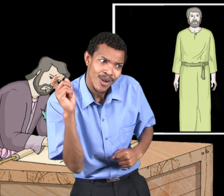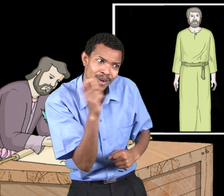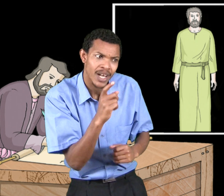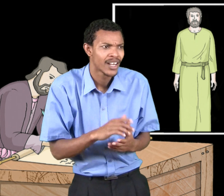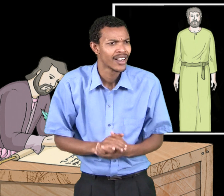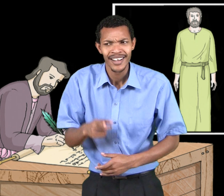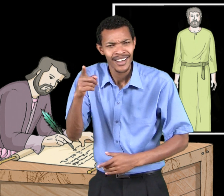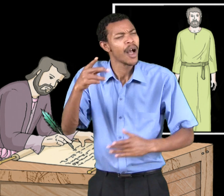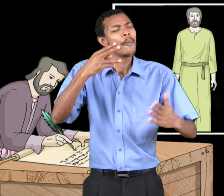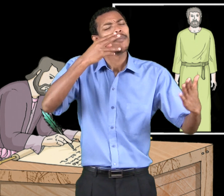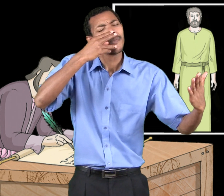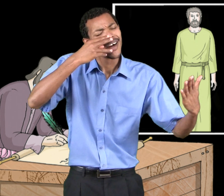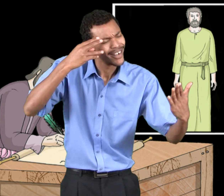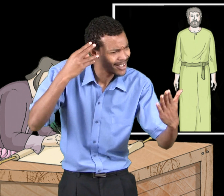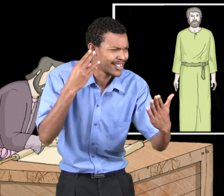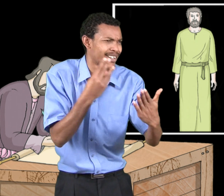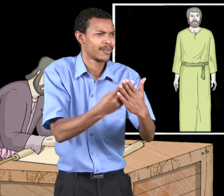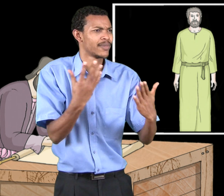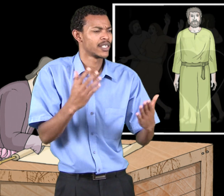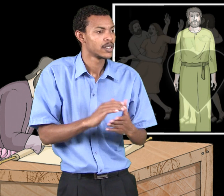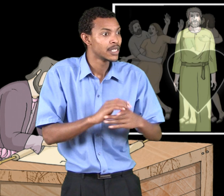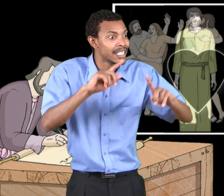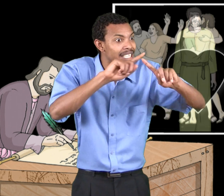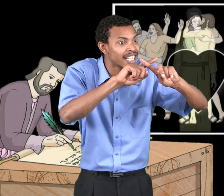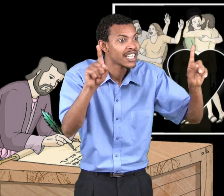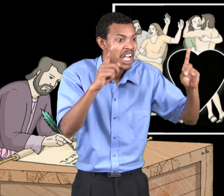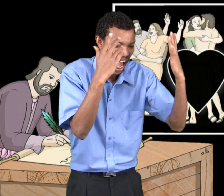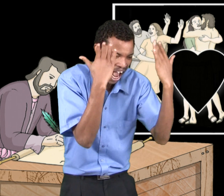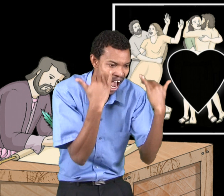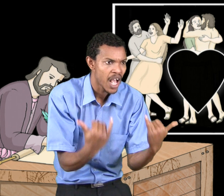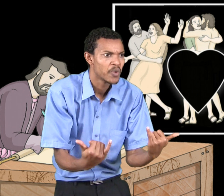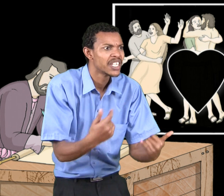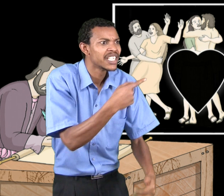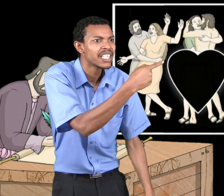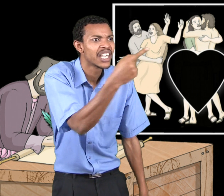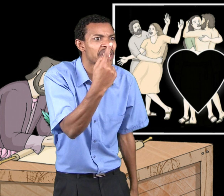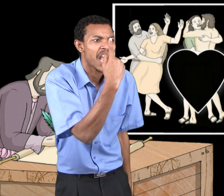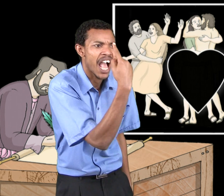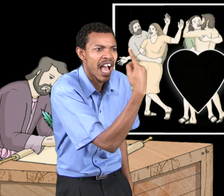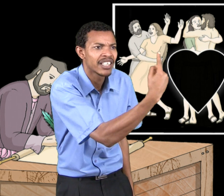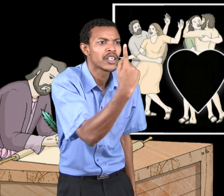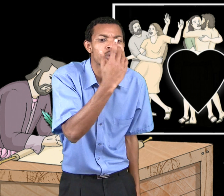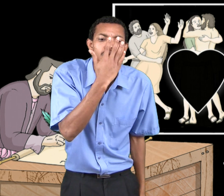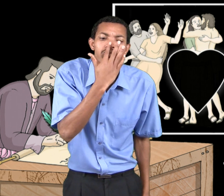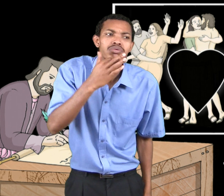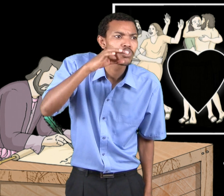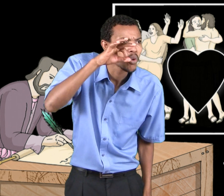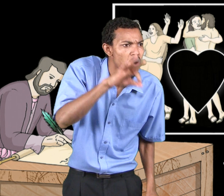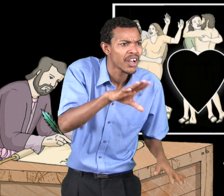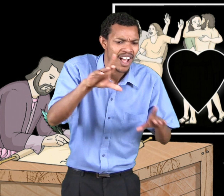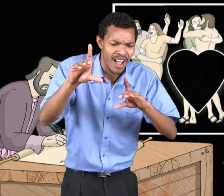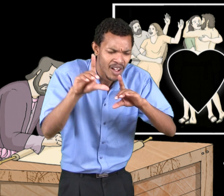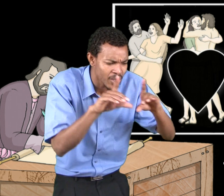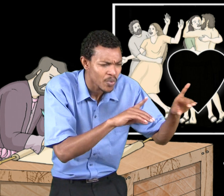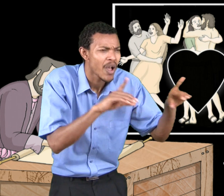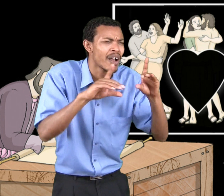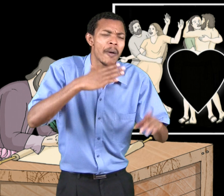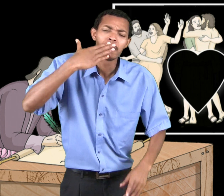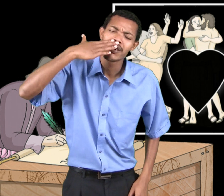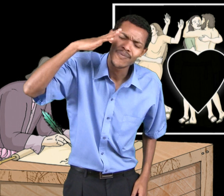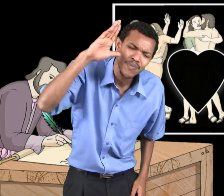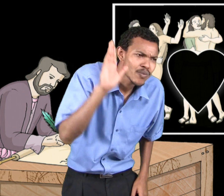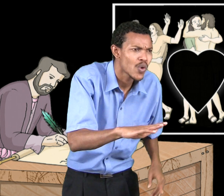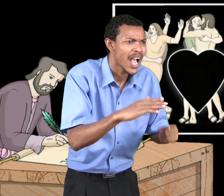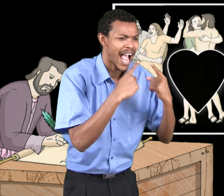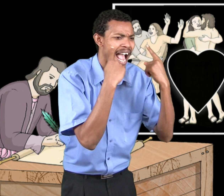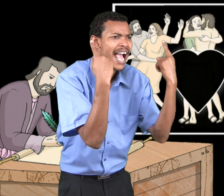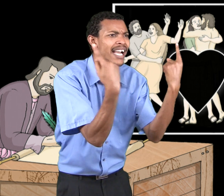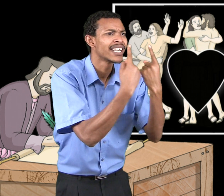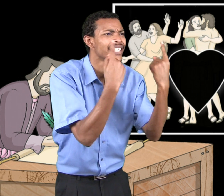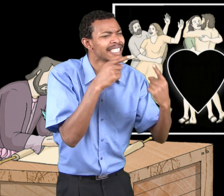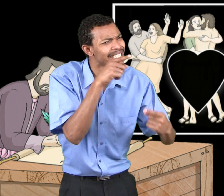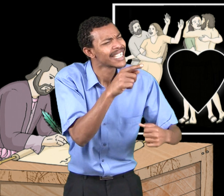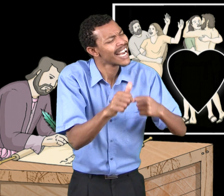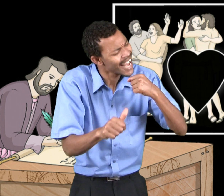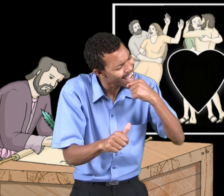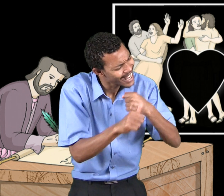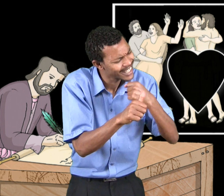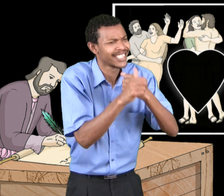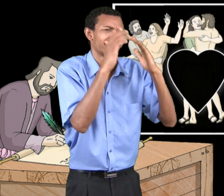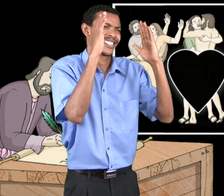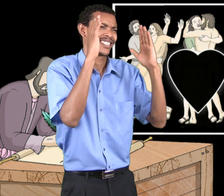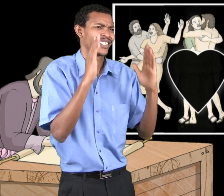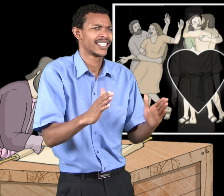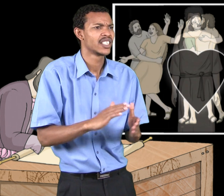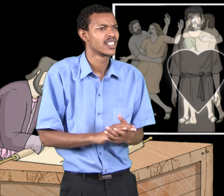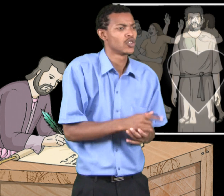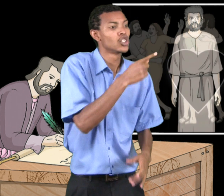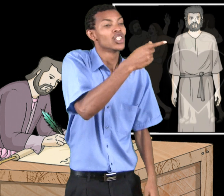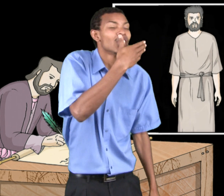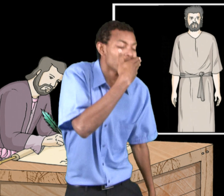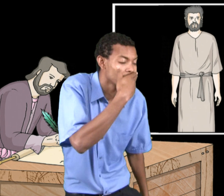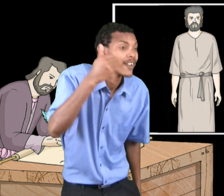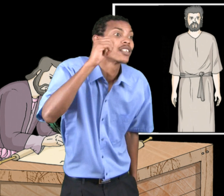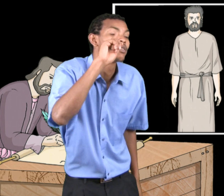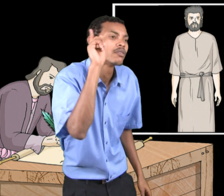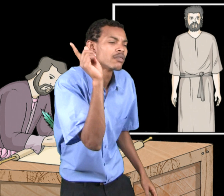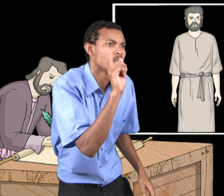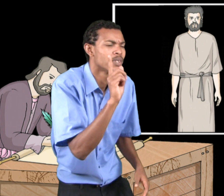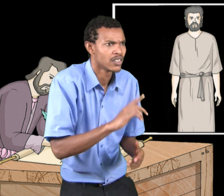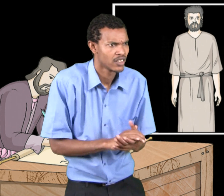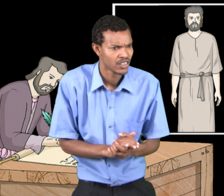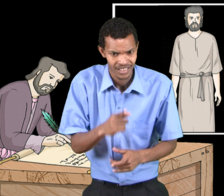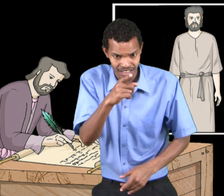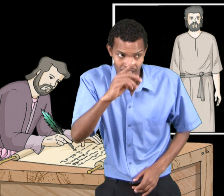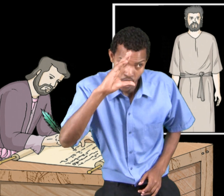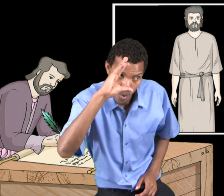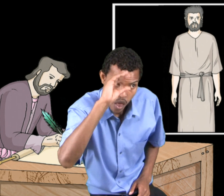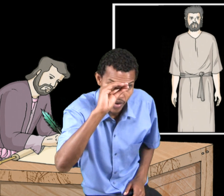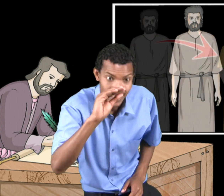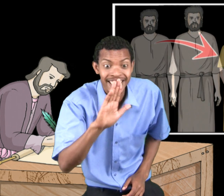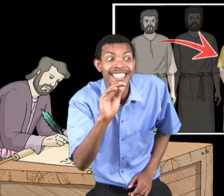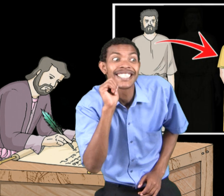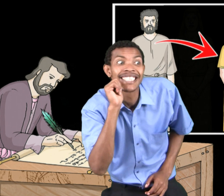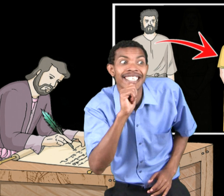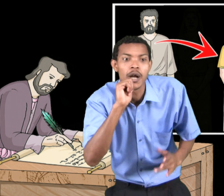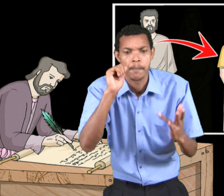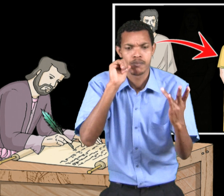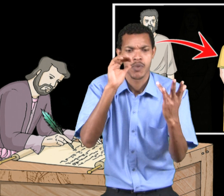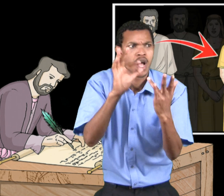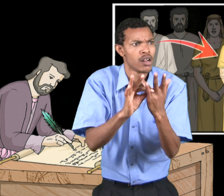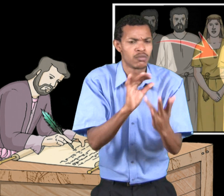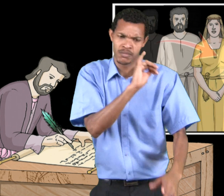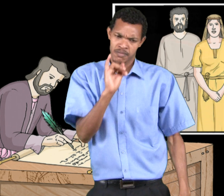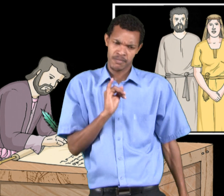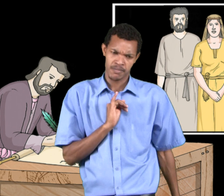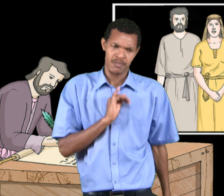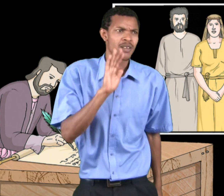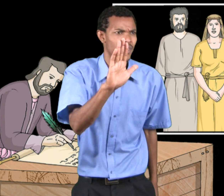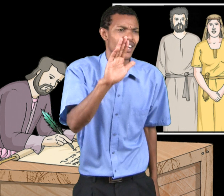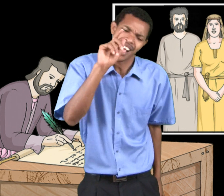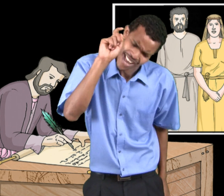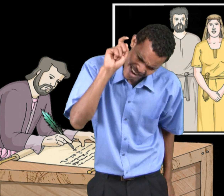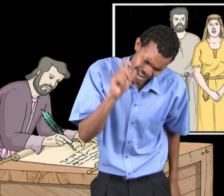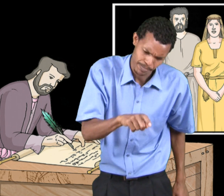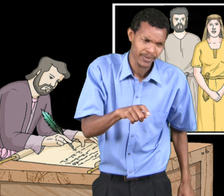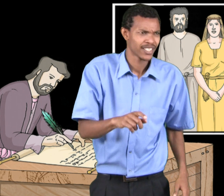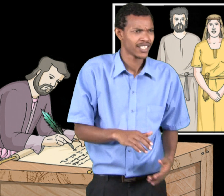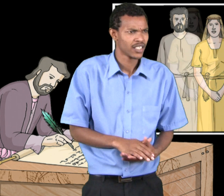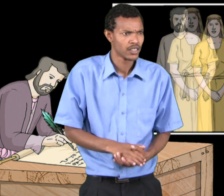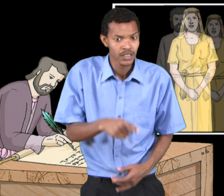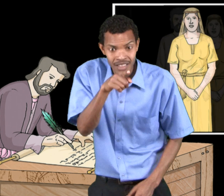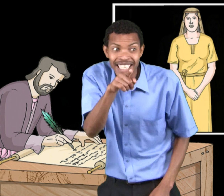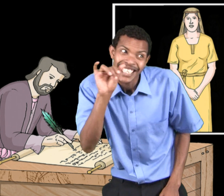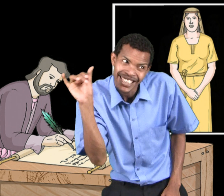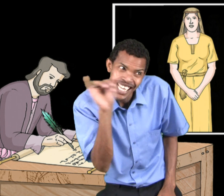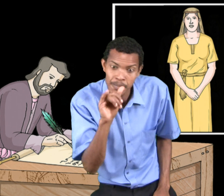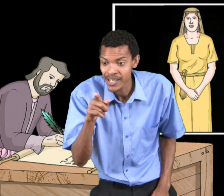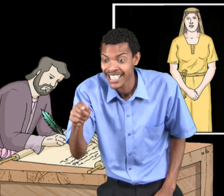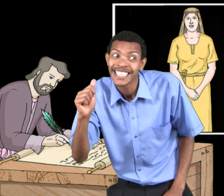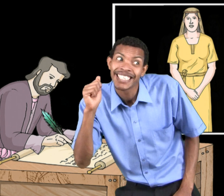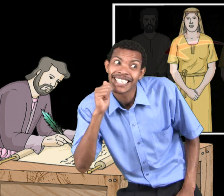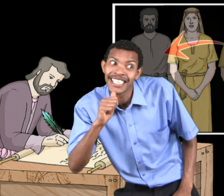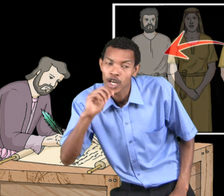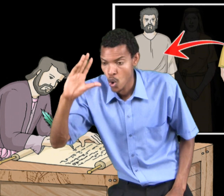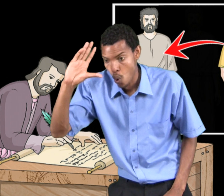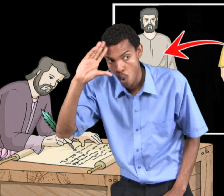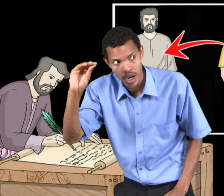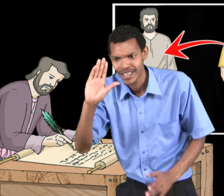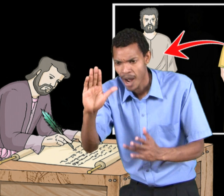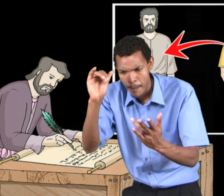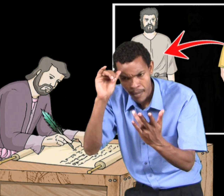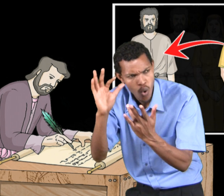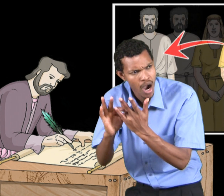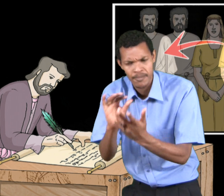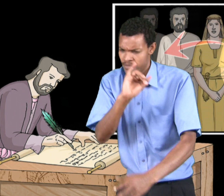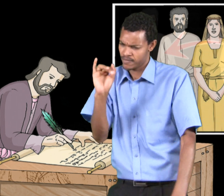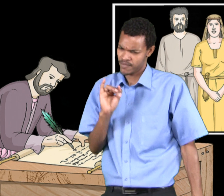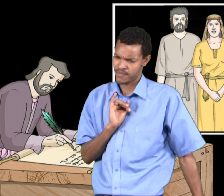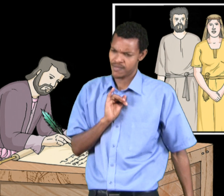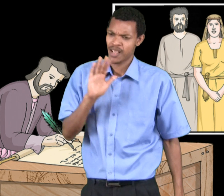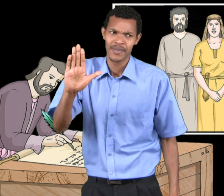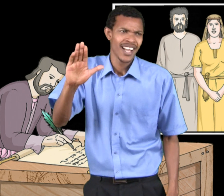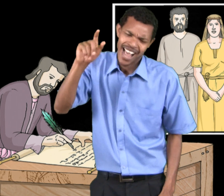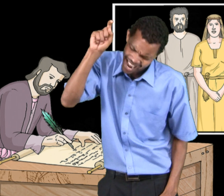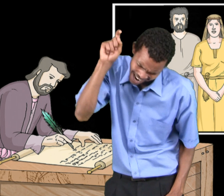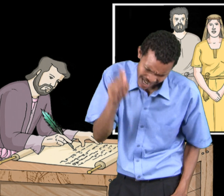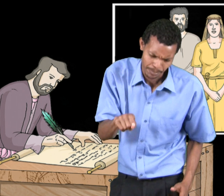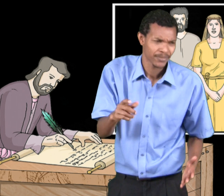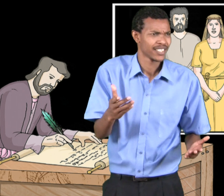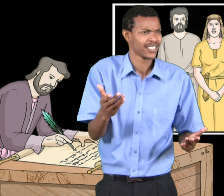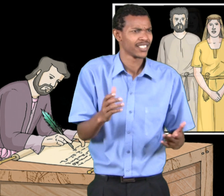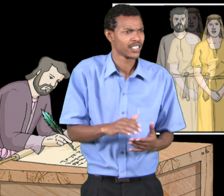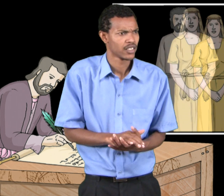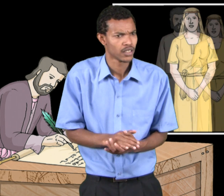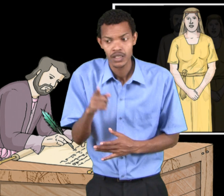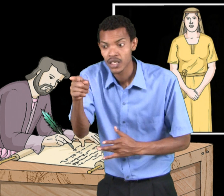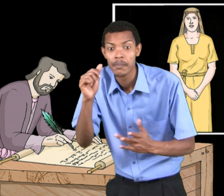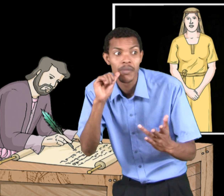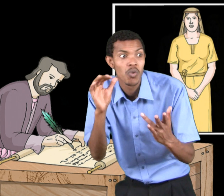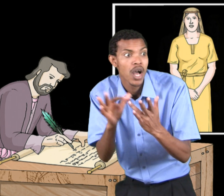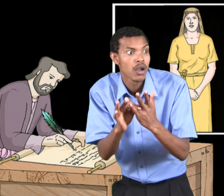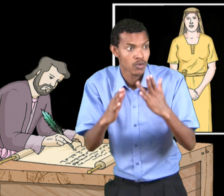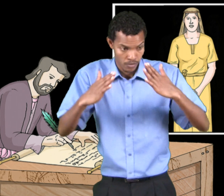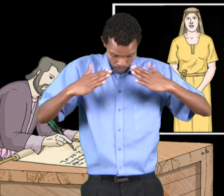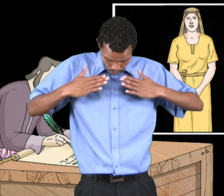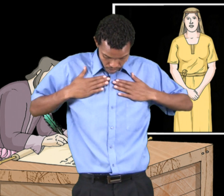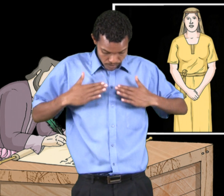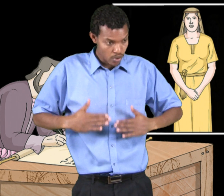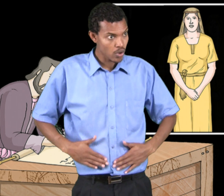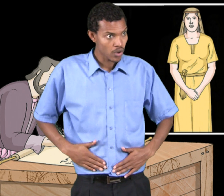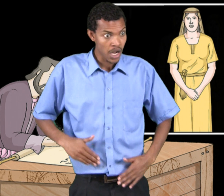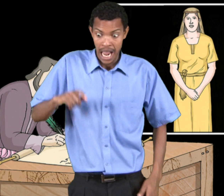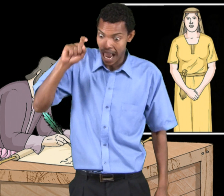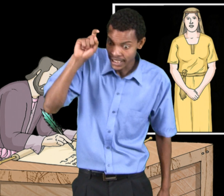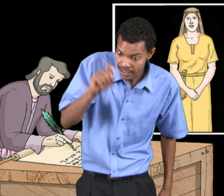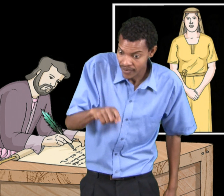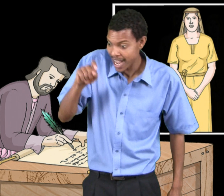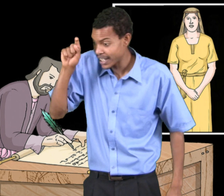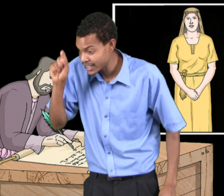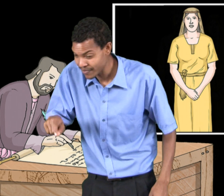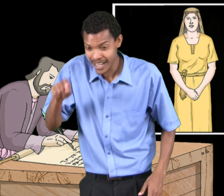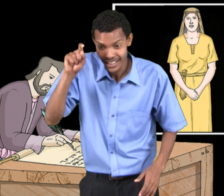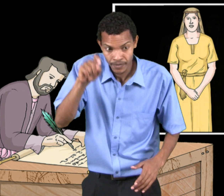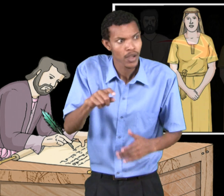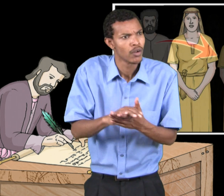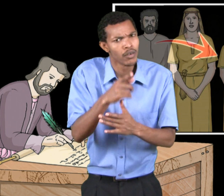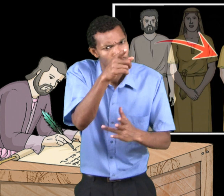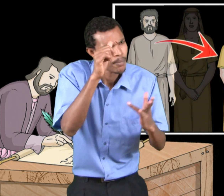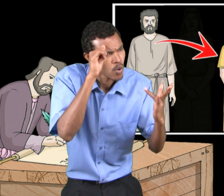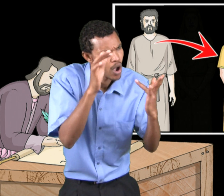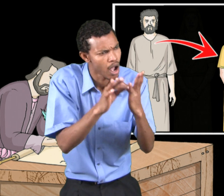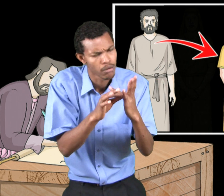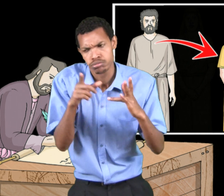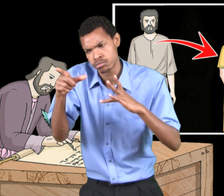But because there is so much sexual immorality, each man should have his own wife, and each woman her own husband.